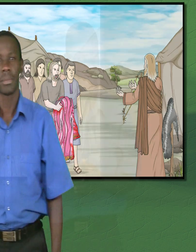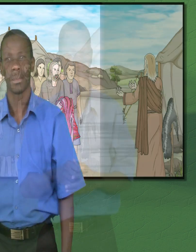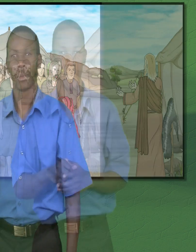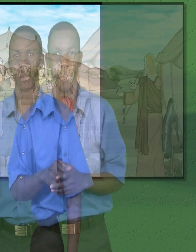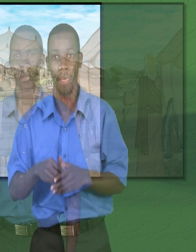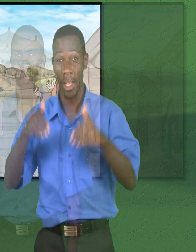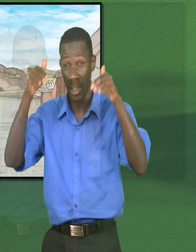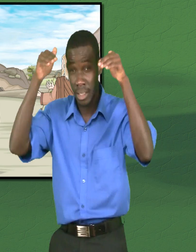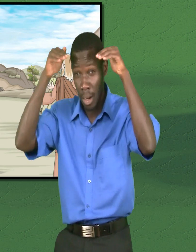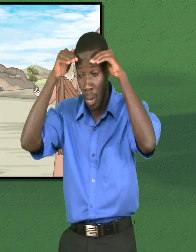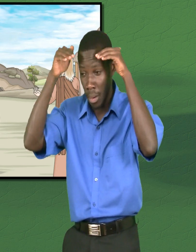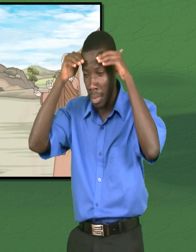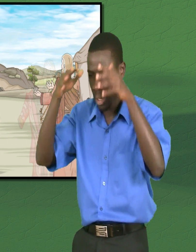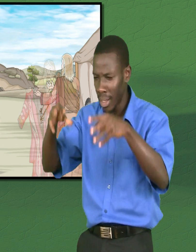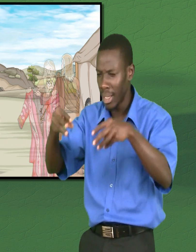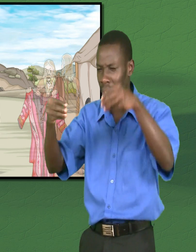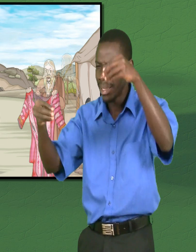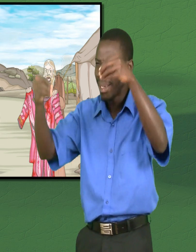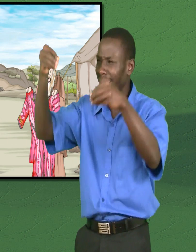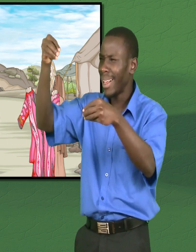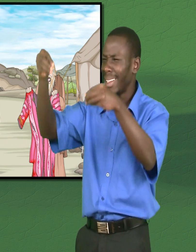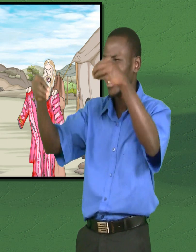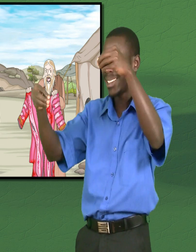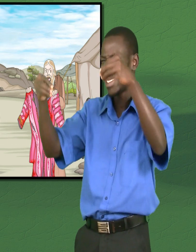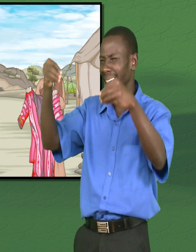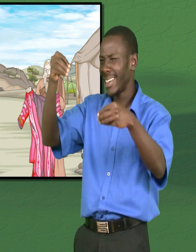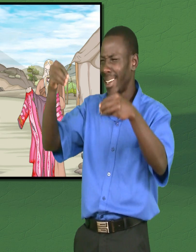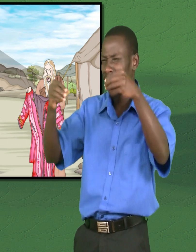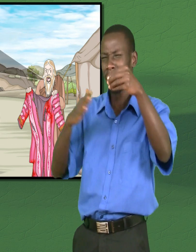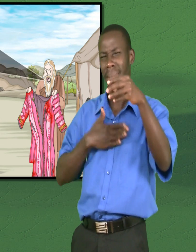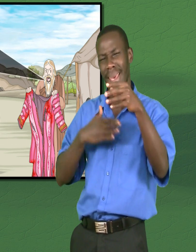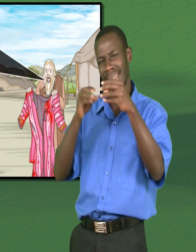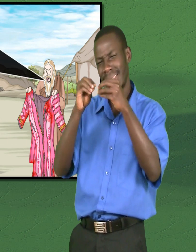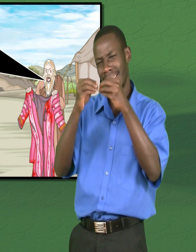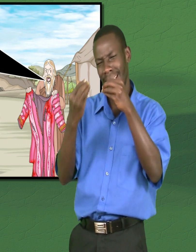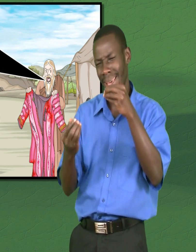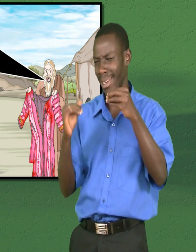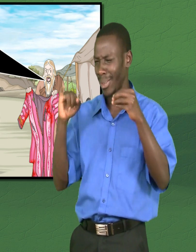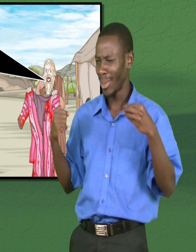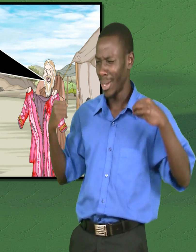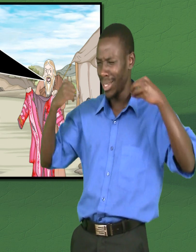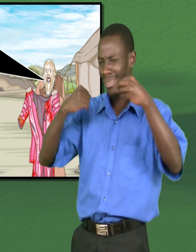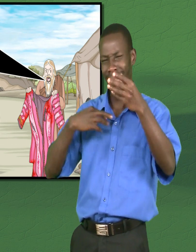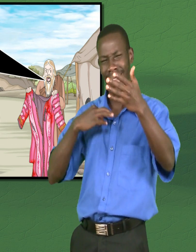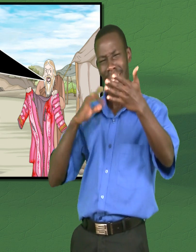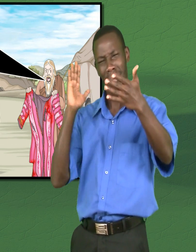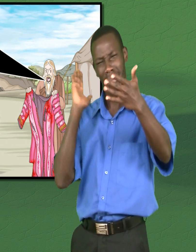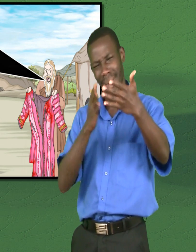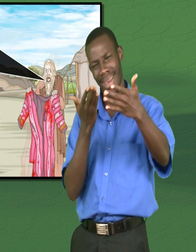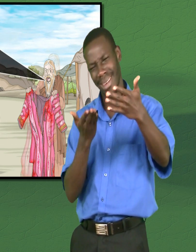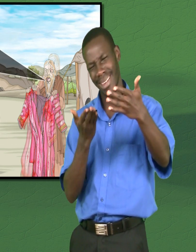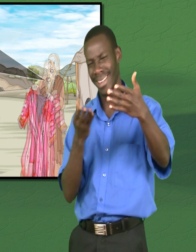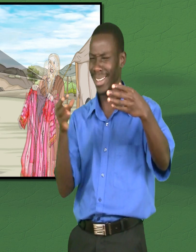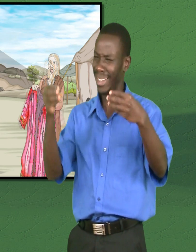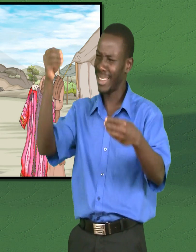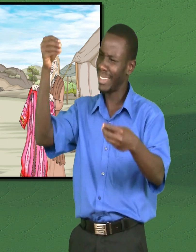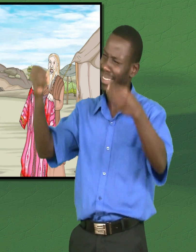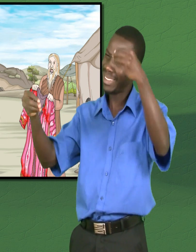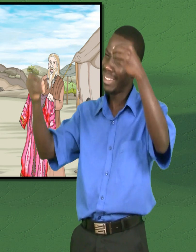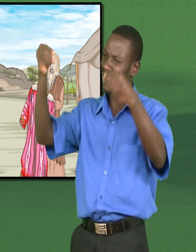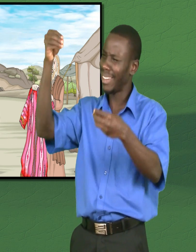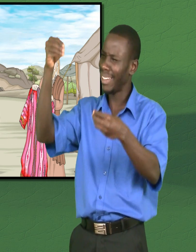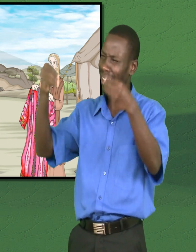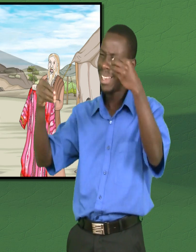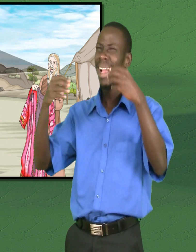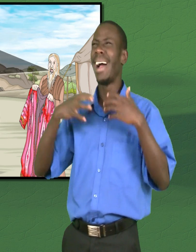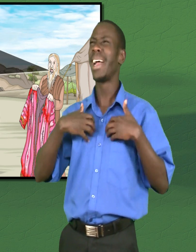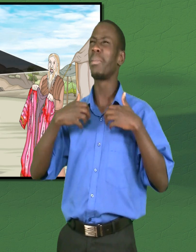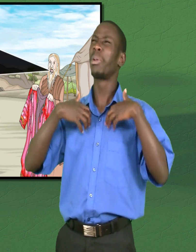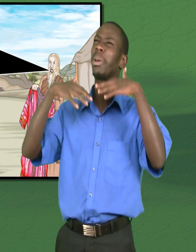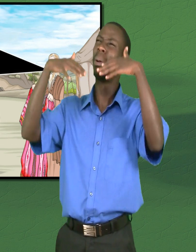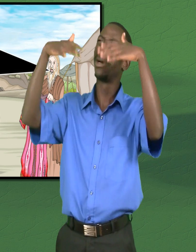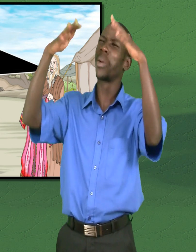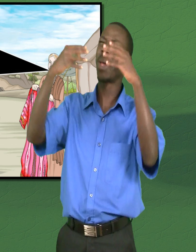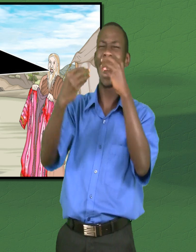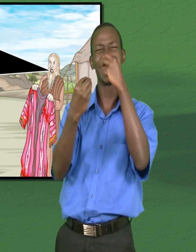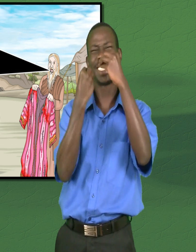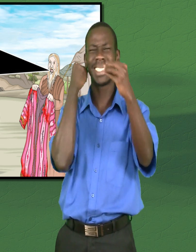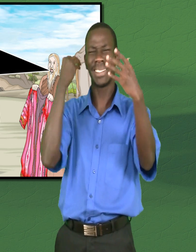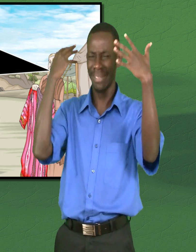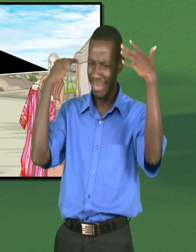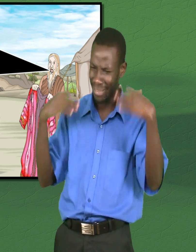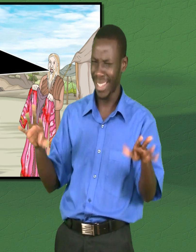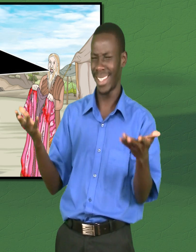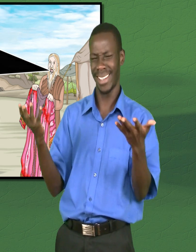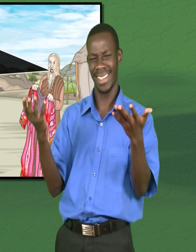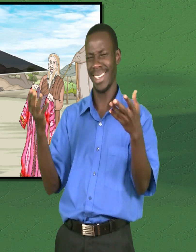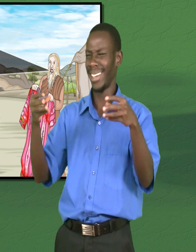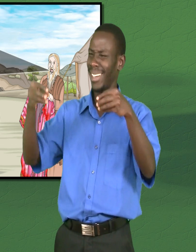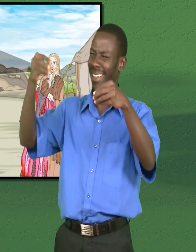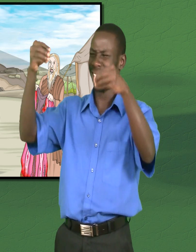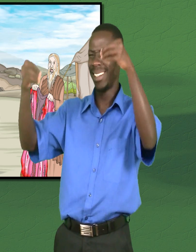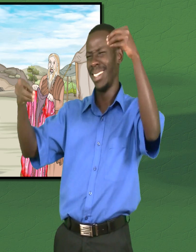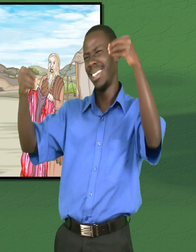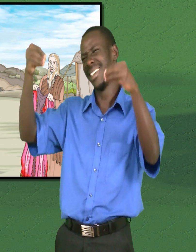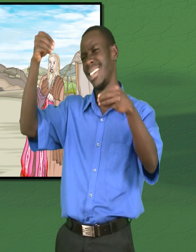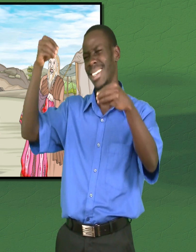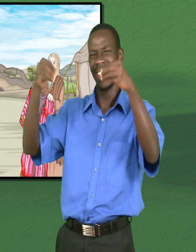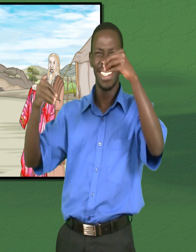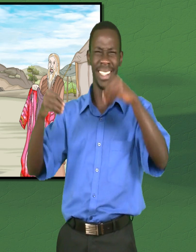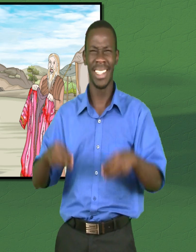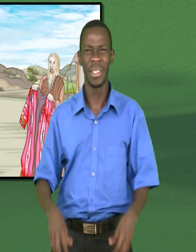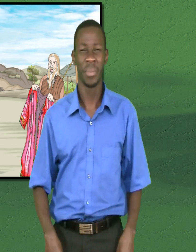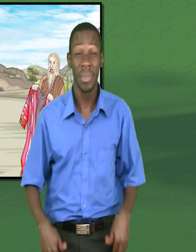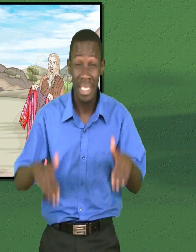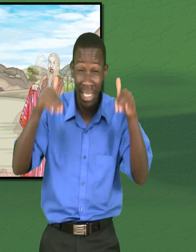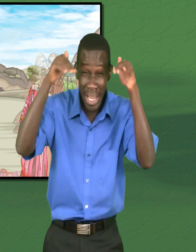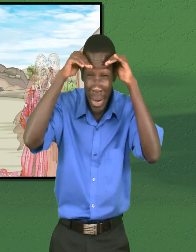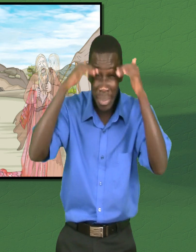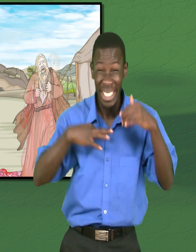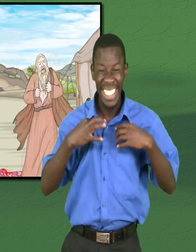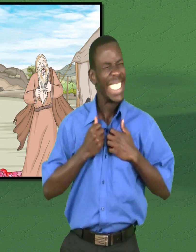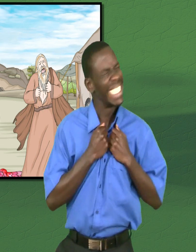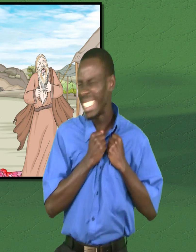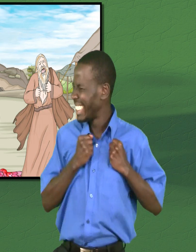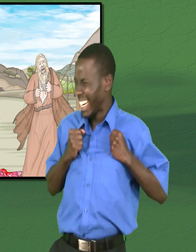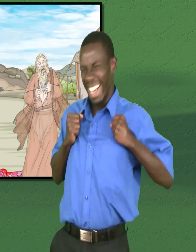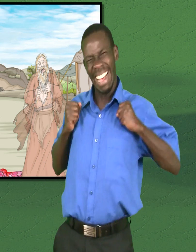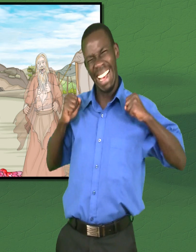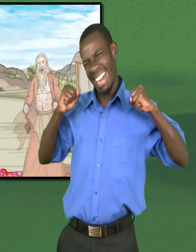His father recognized it and said, “It is my son’s robe! A vicious animal has devoured him. Joseph has surely been torn to pieces!”